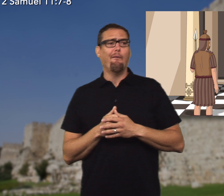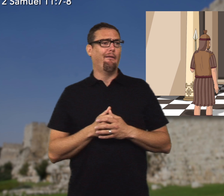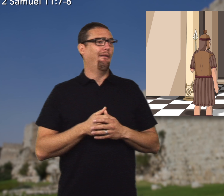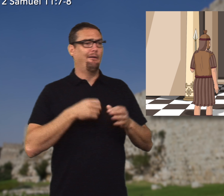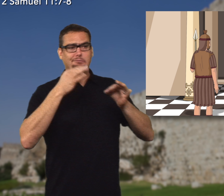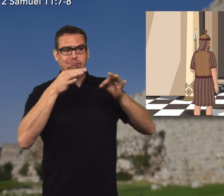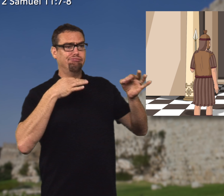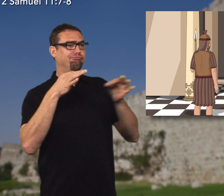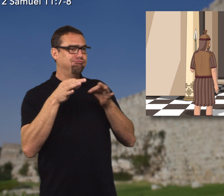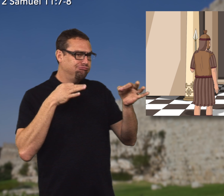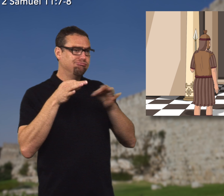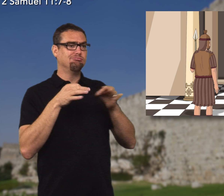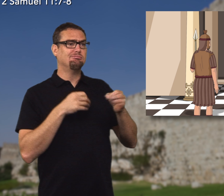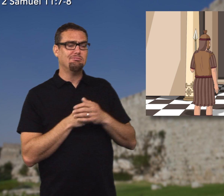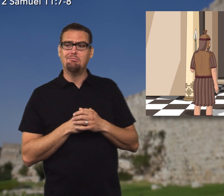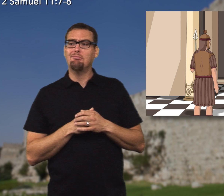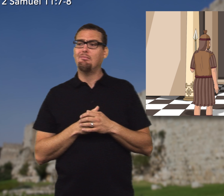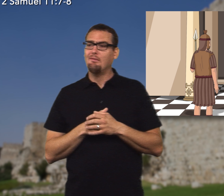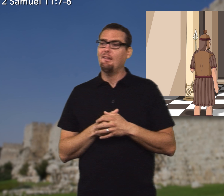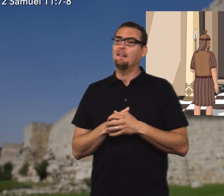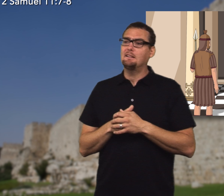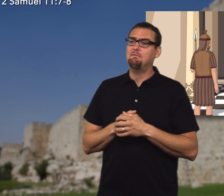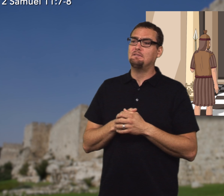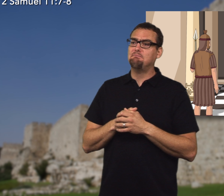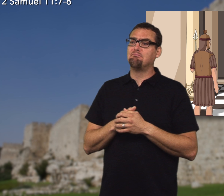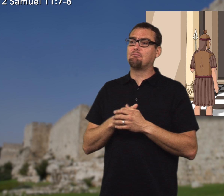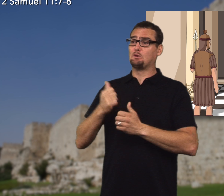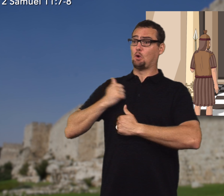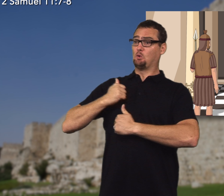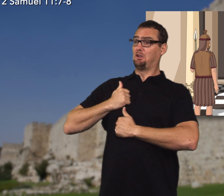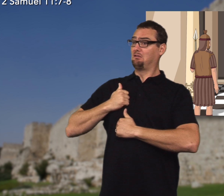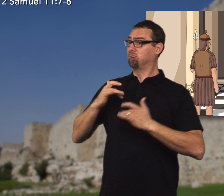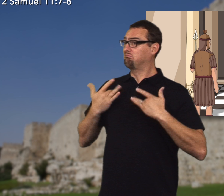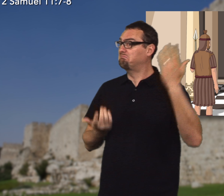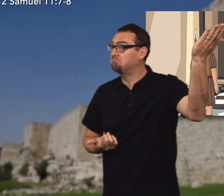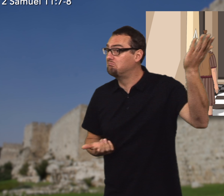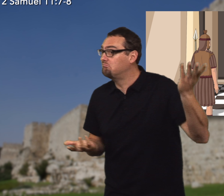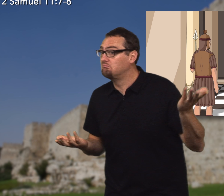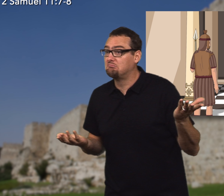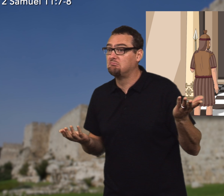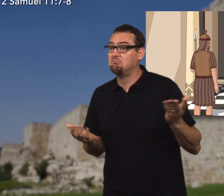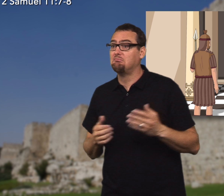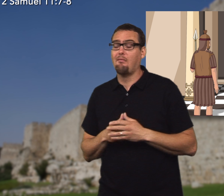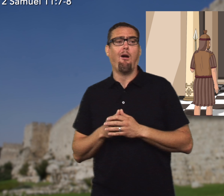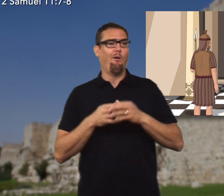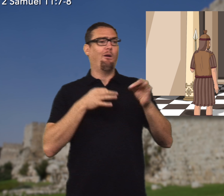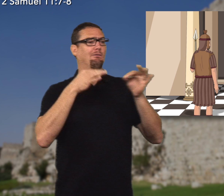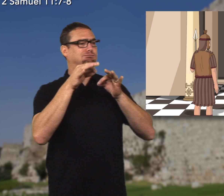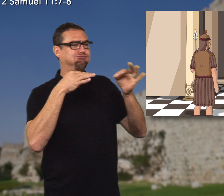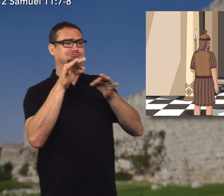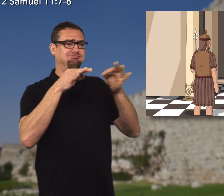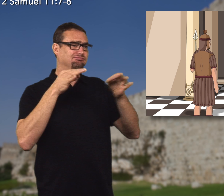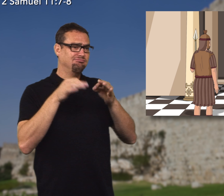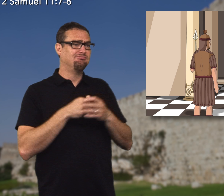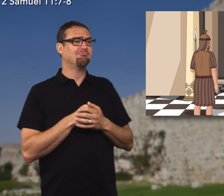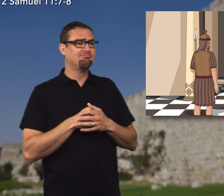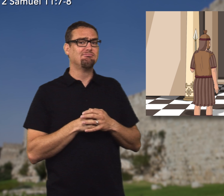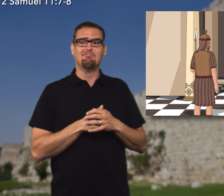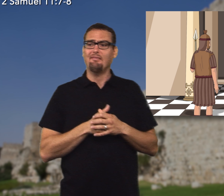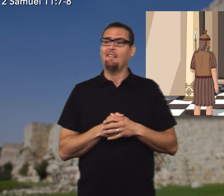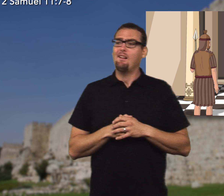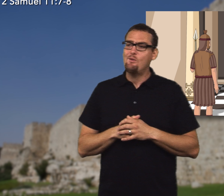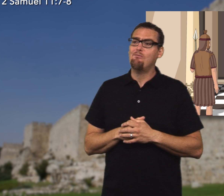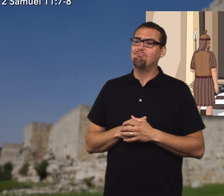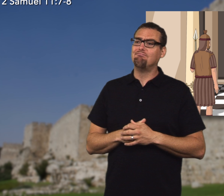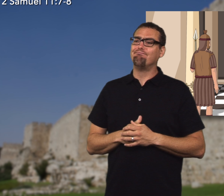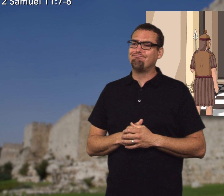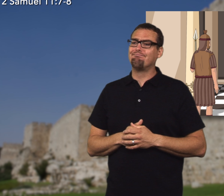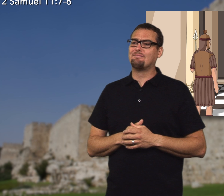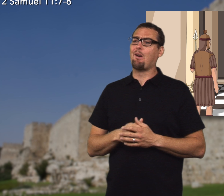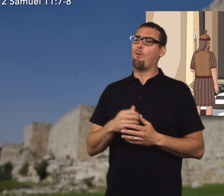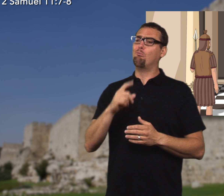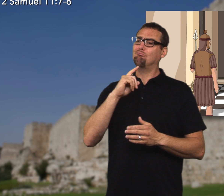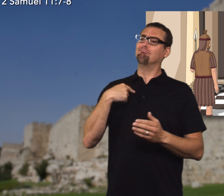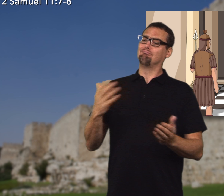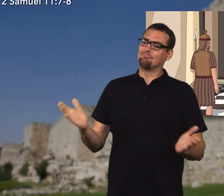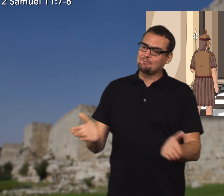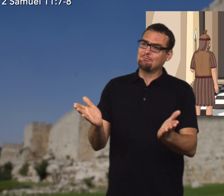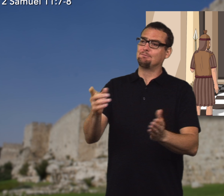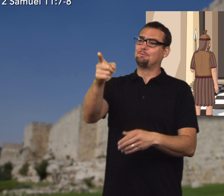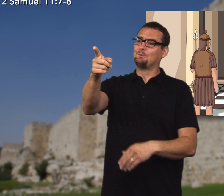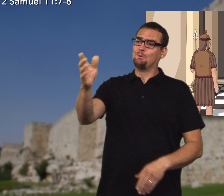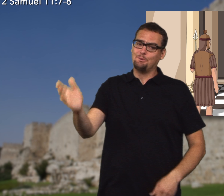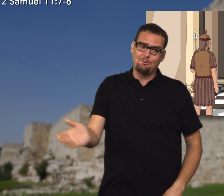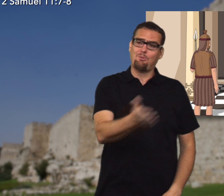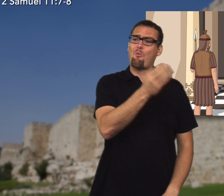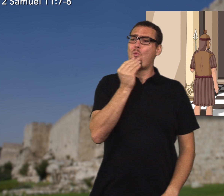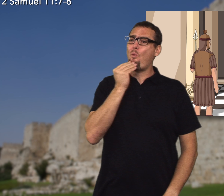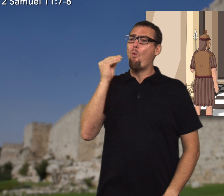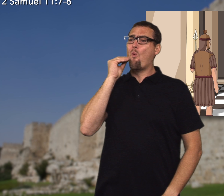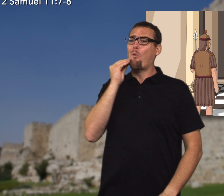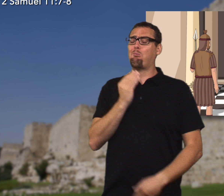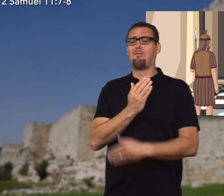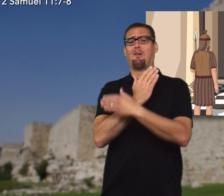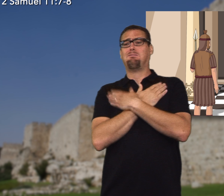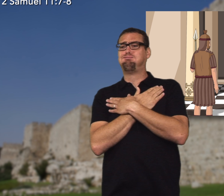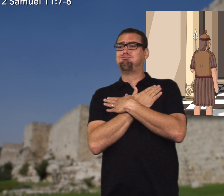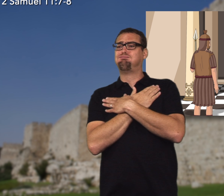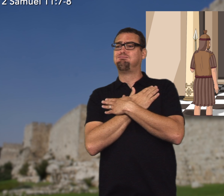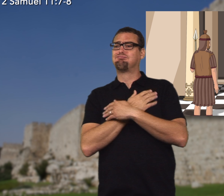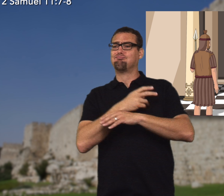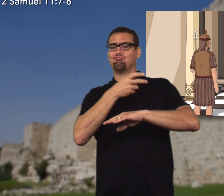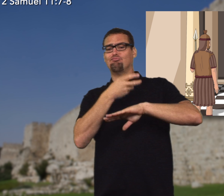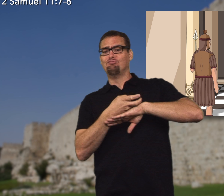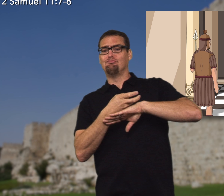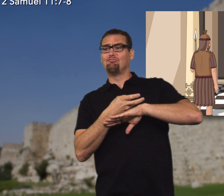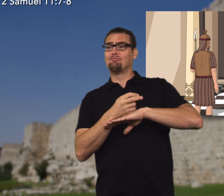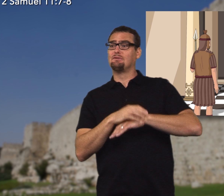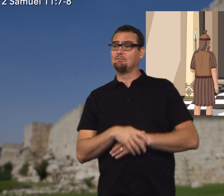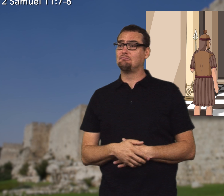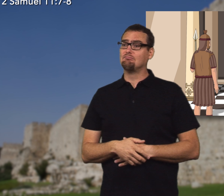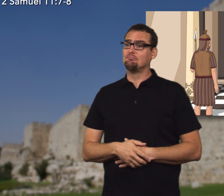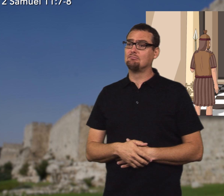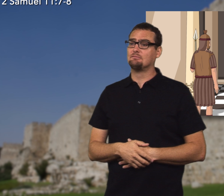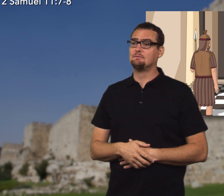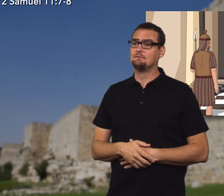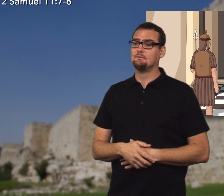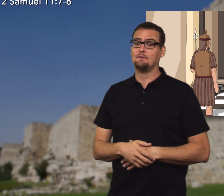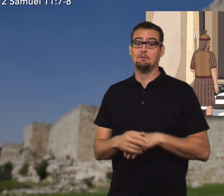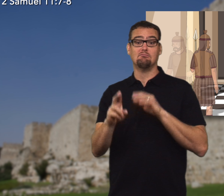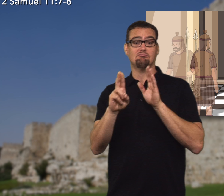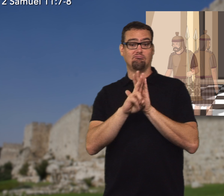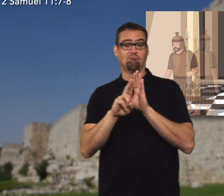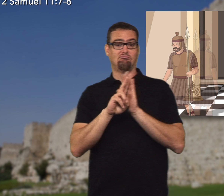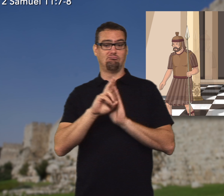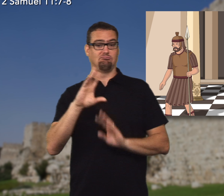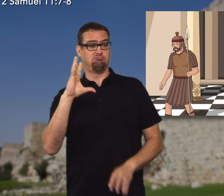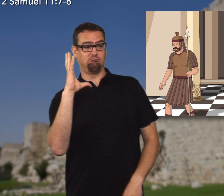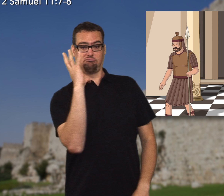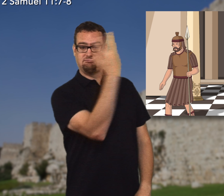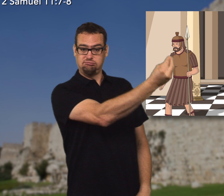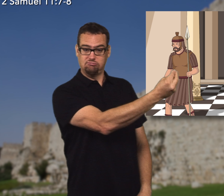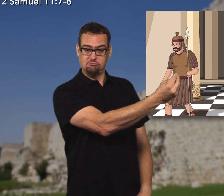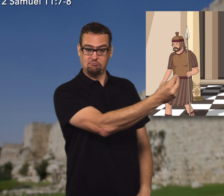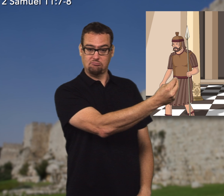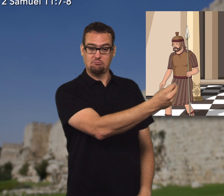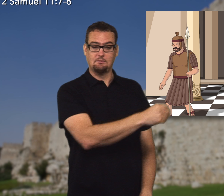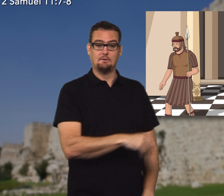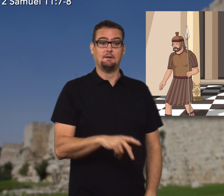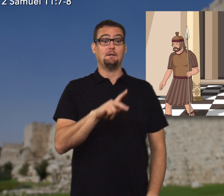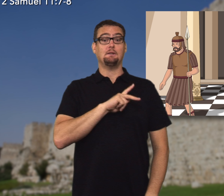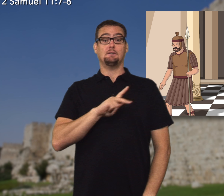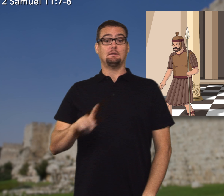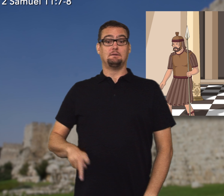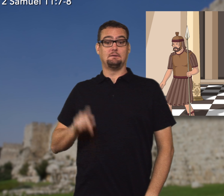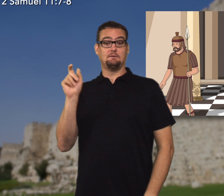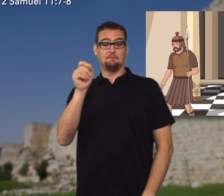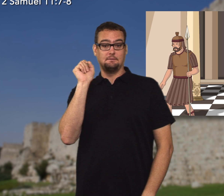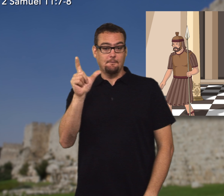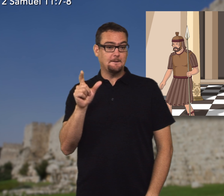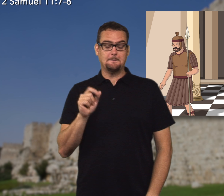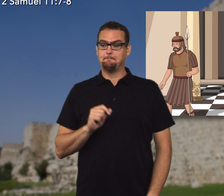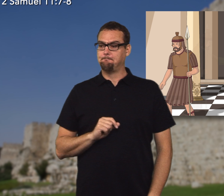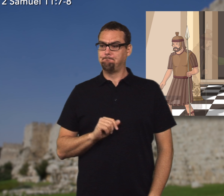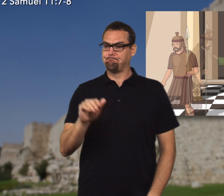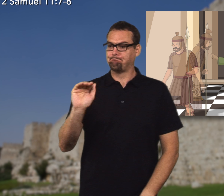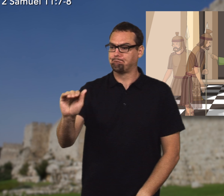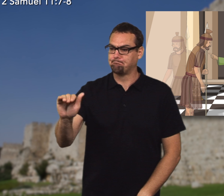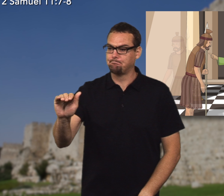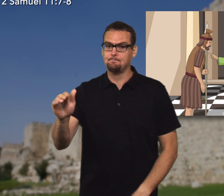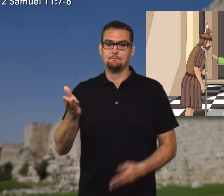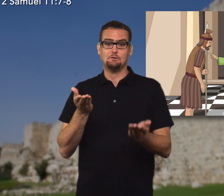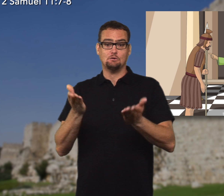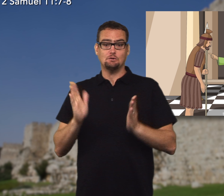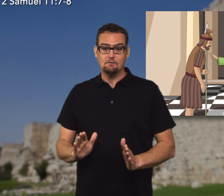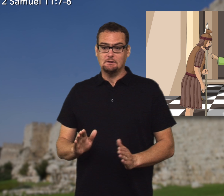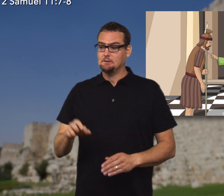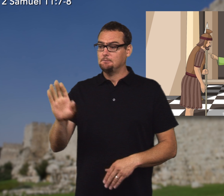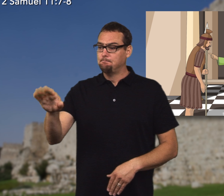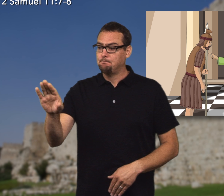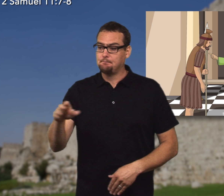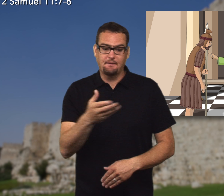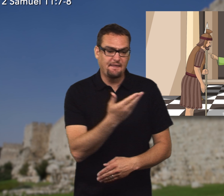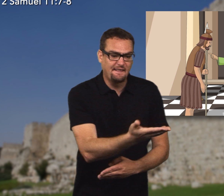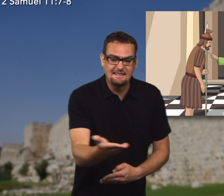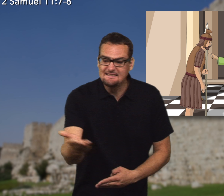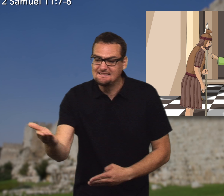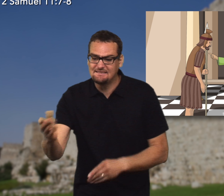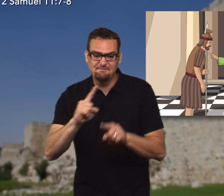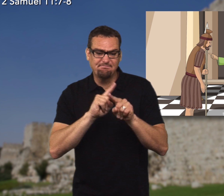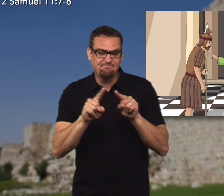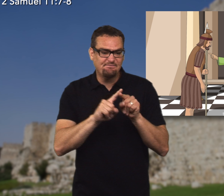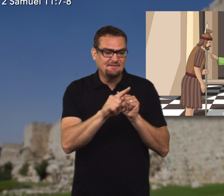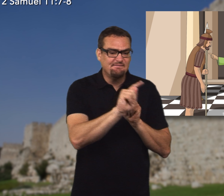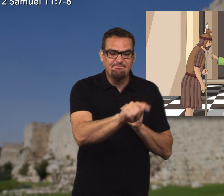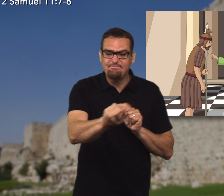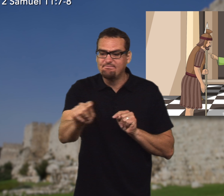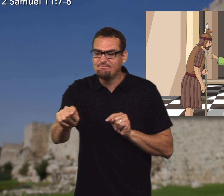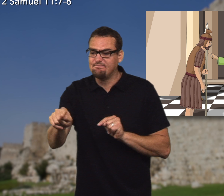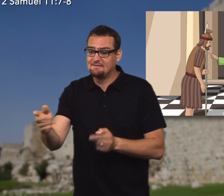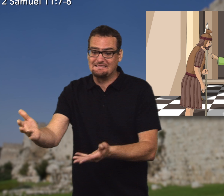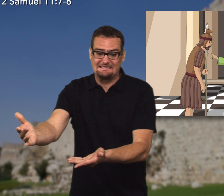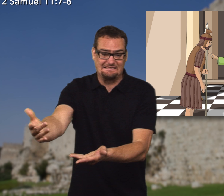Then he said to Uriah, “Go down to your house and wash your feet.”